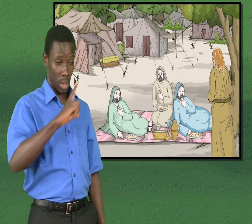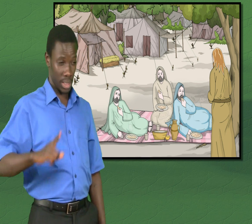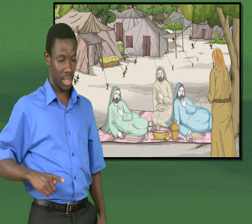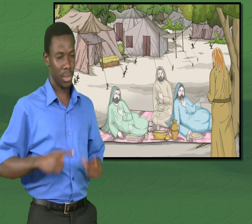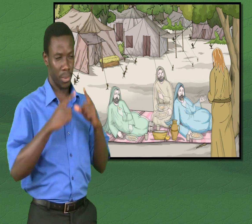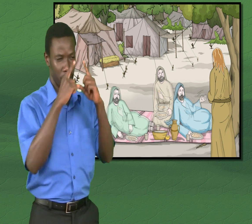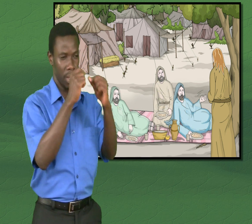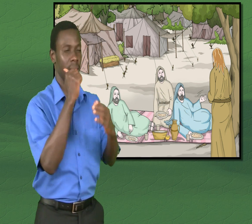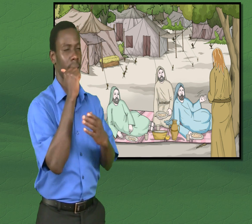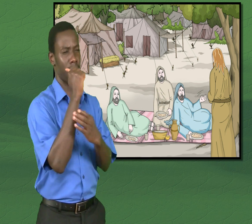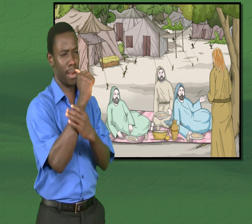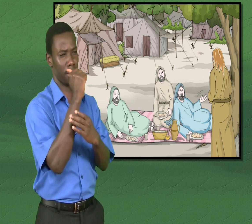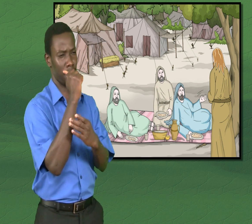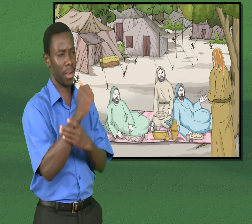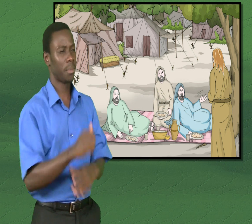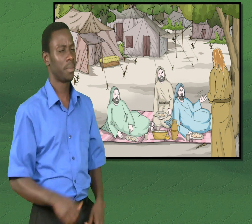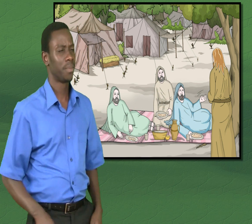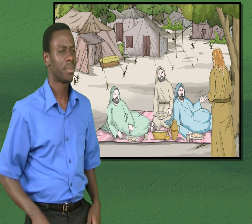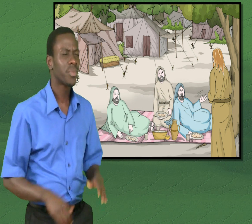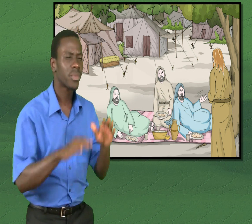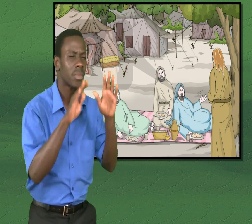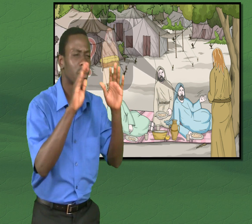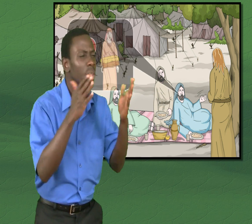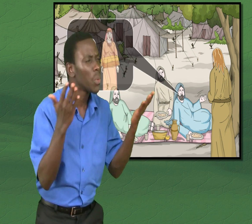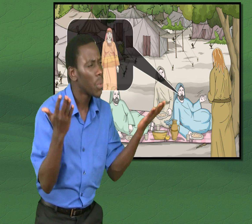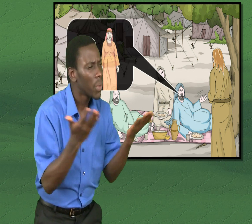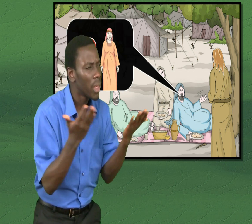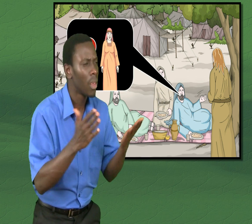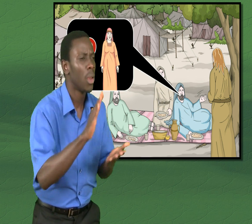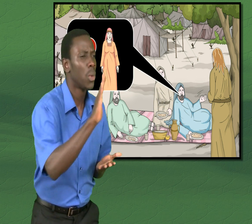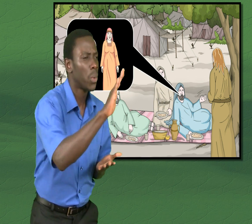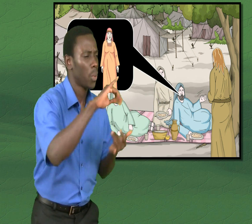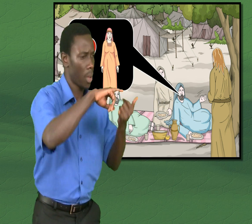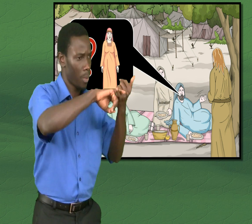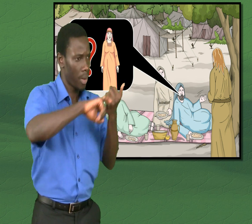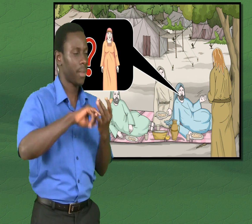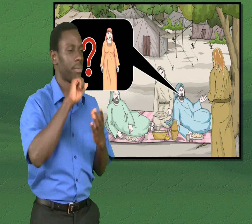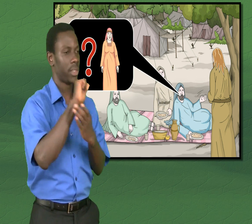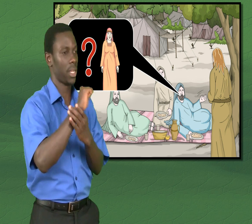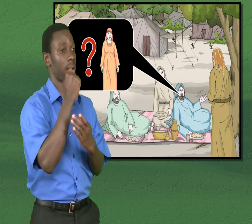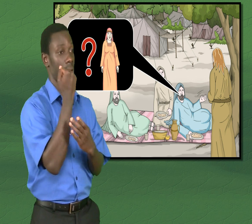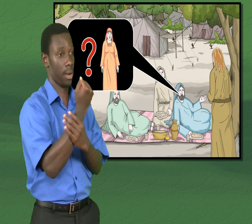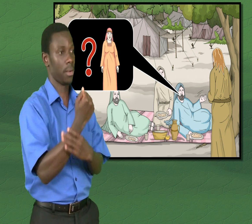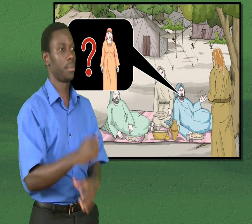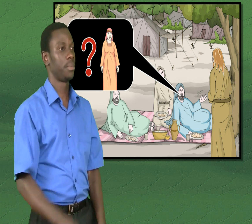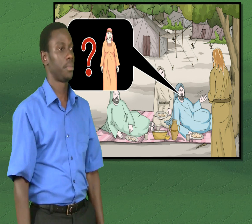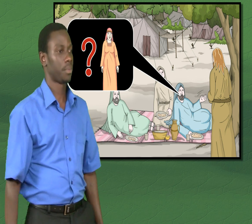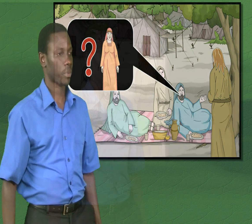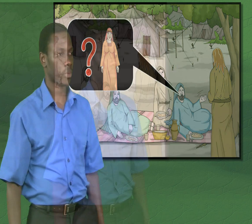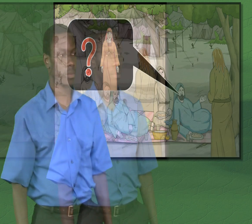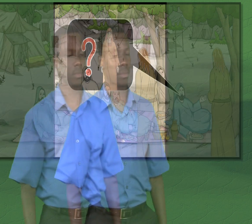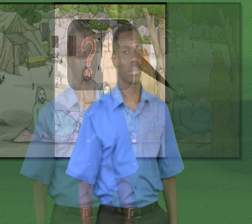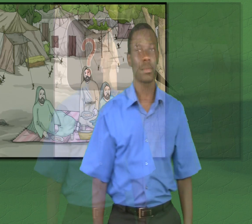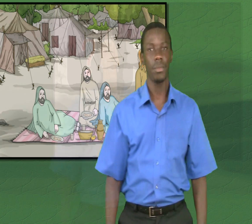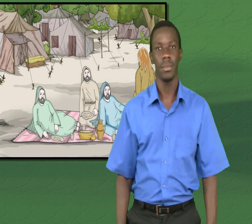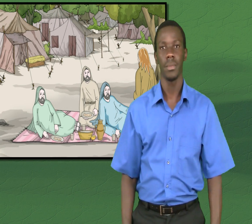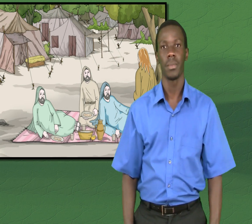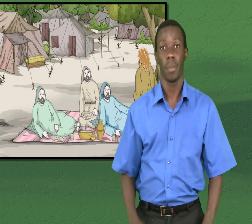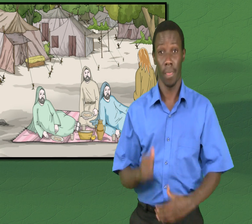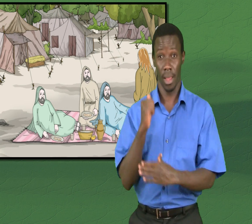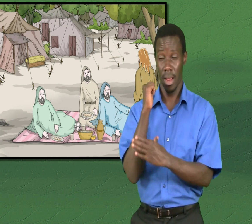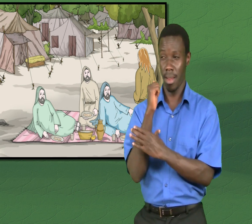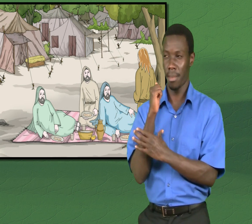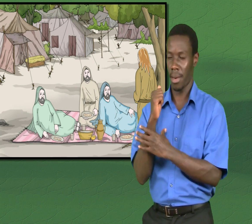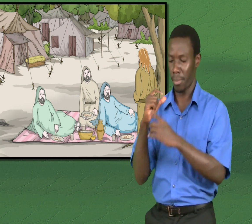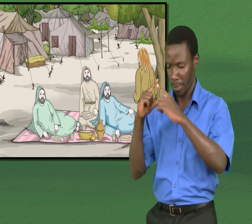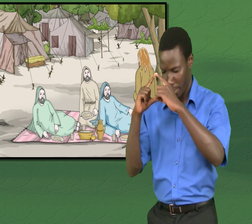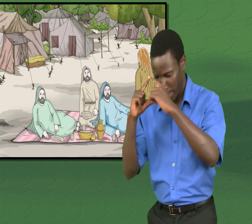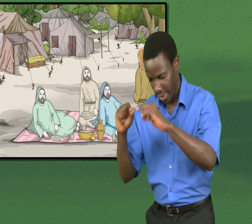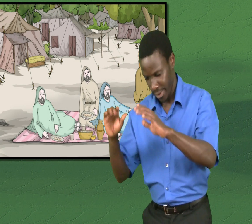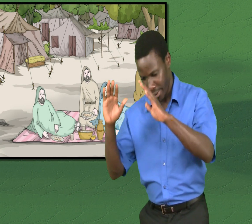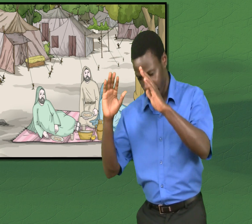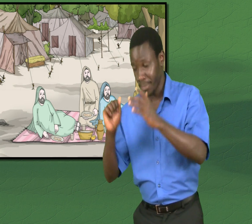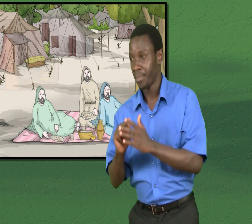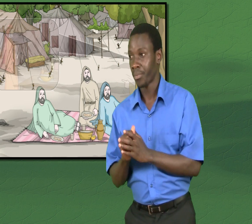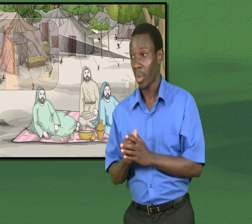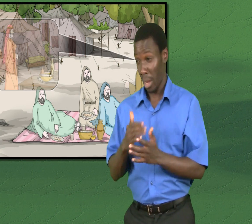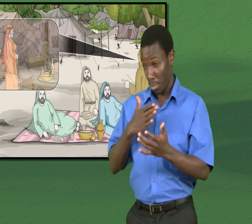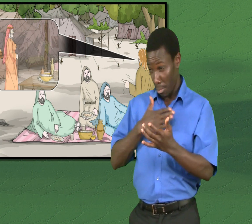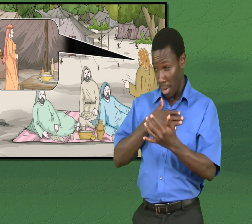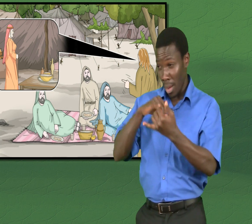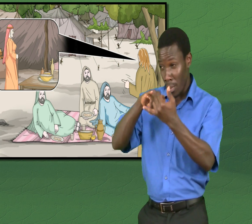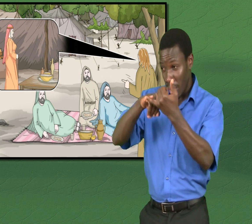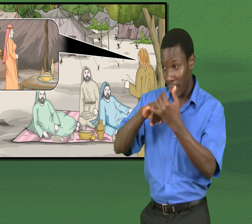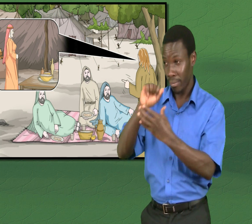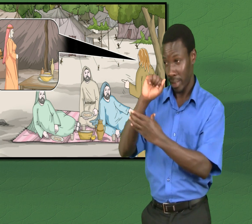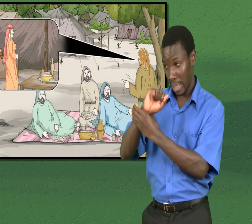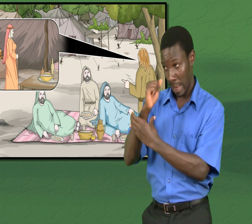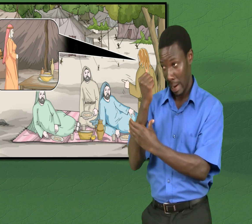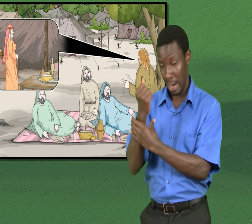“Where is your wife Sarah?” they asked.